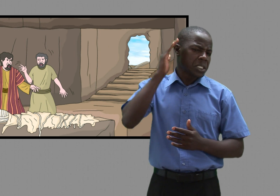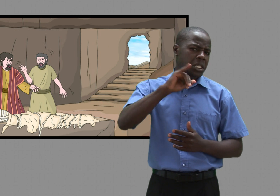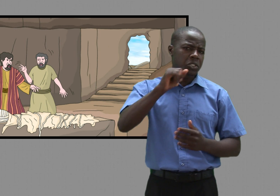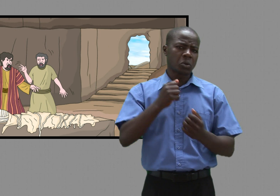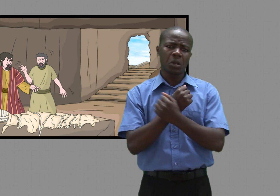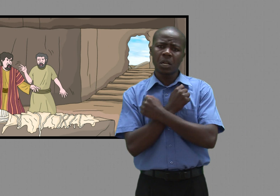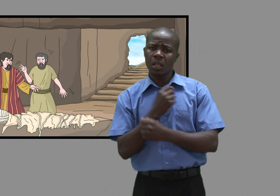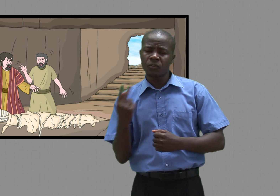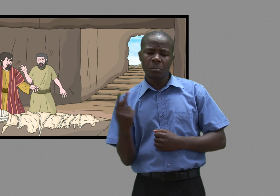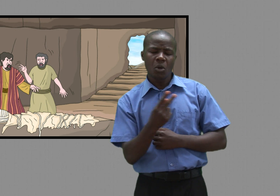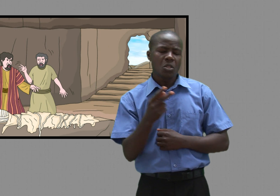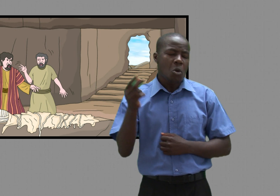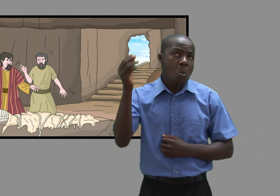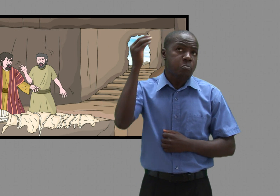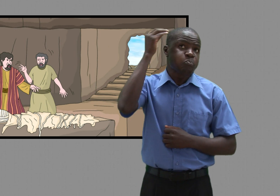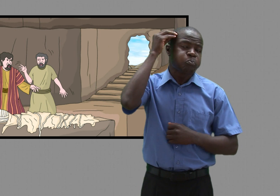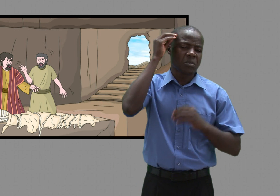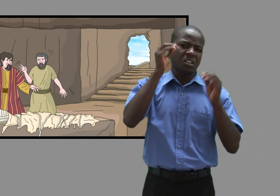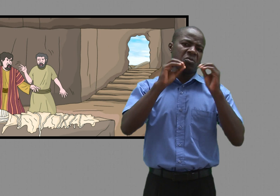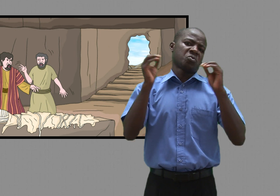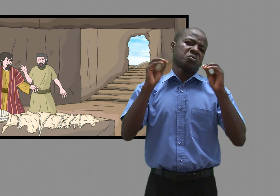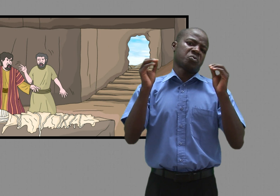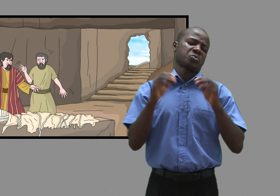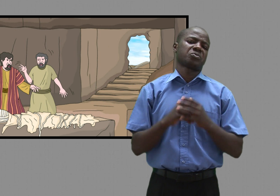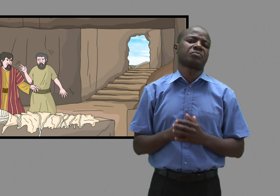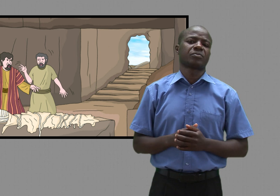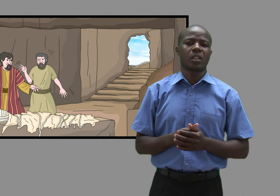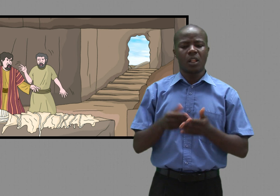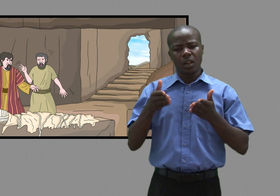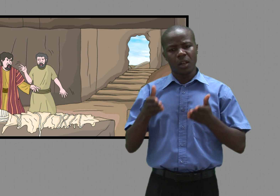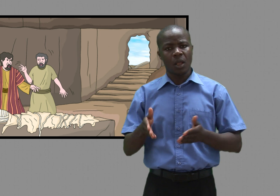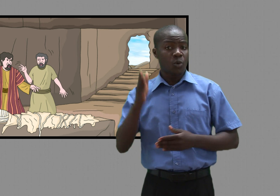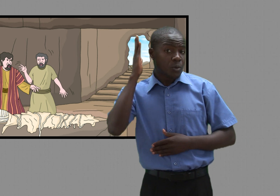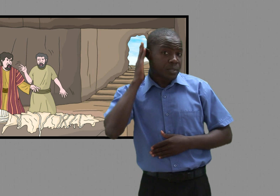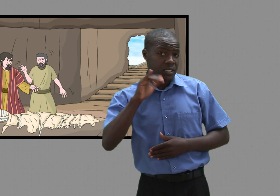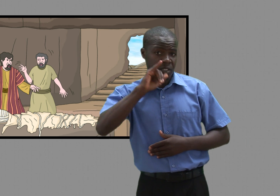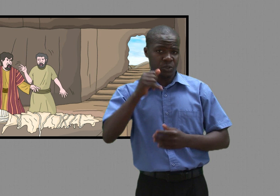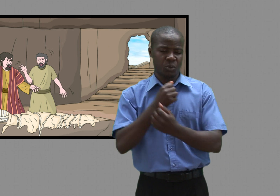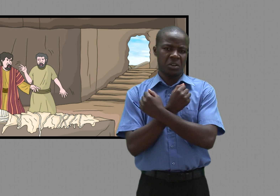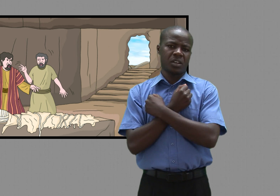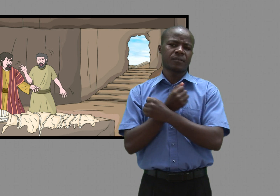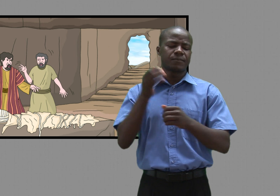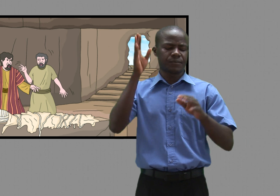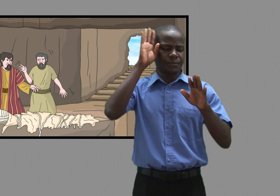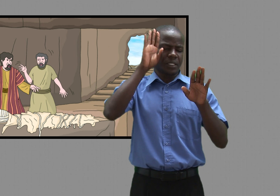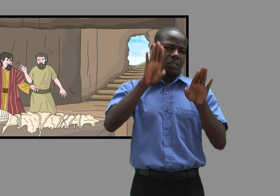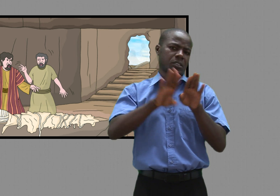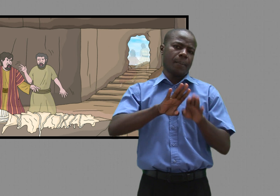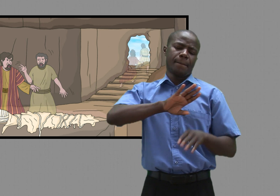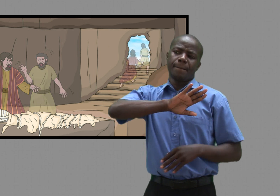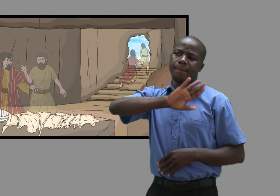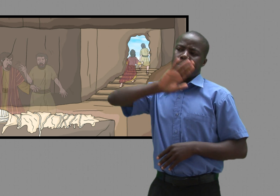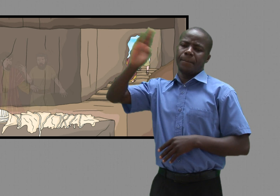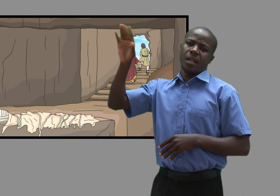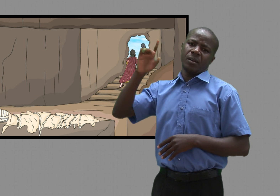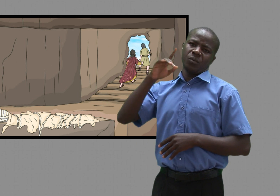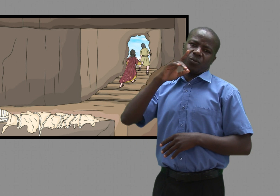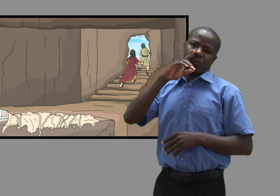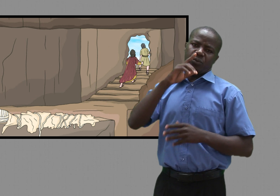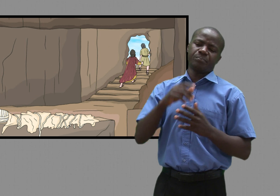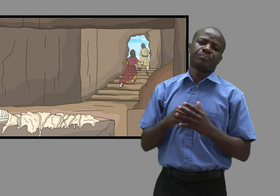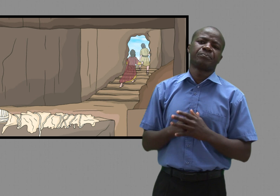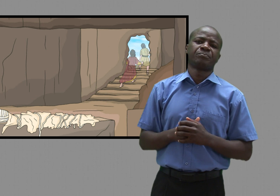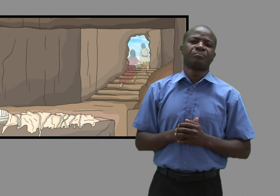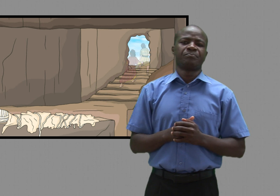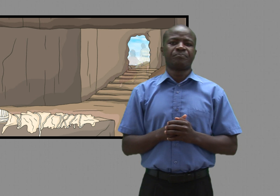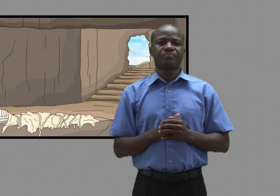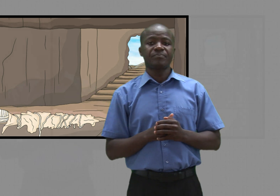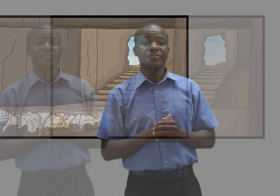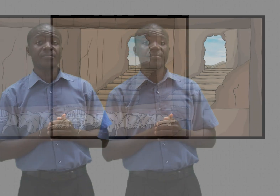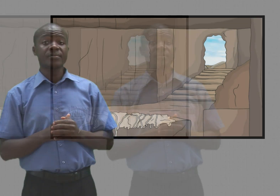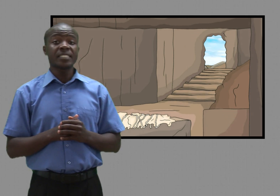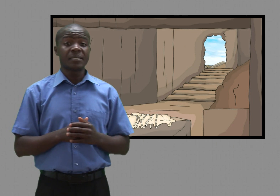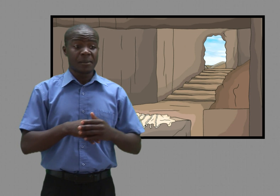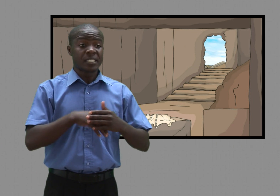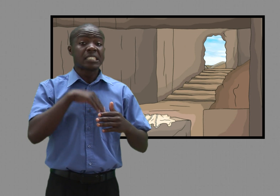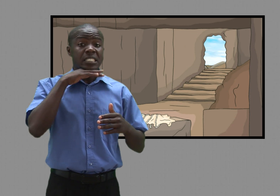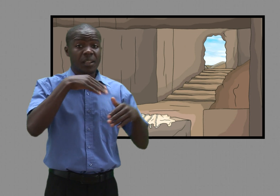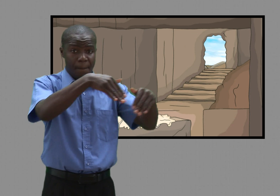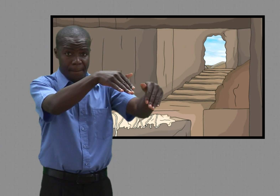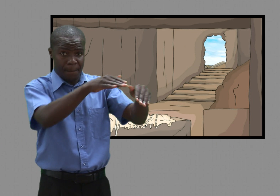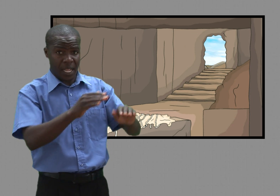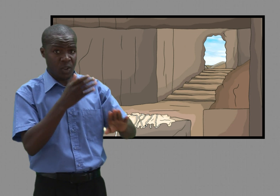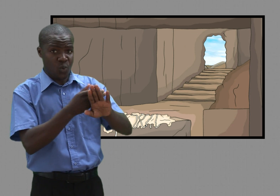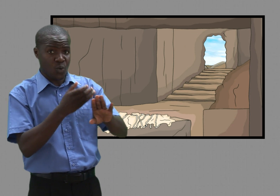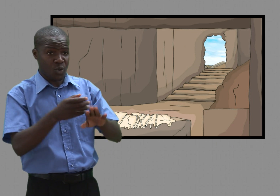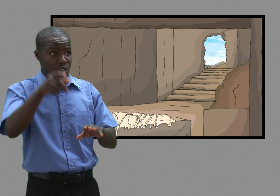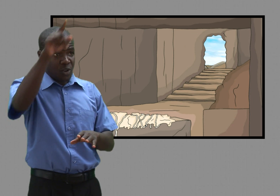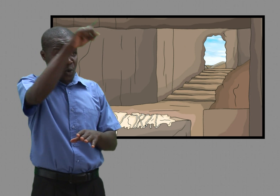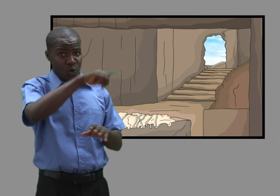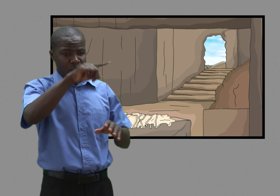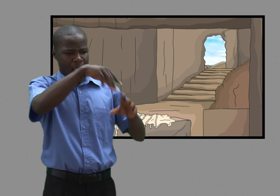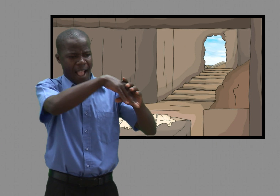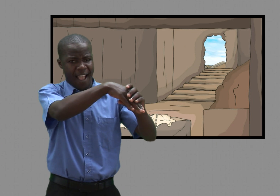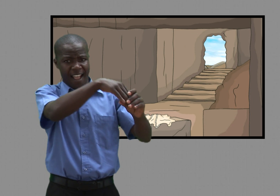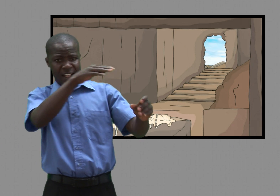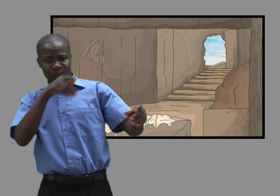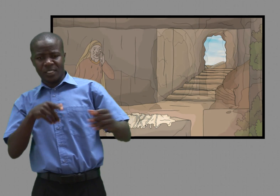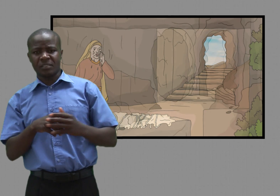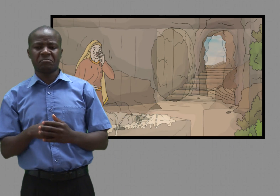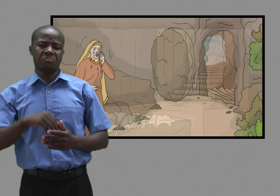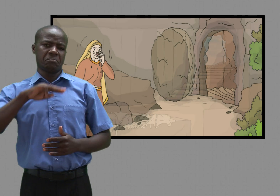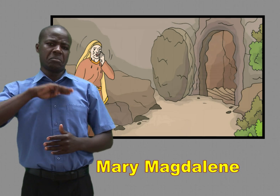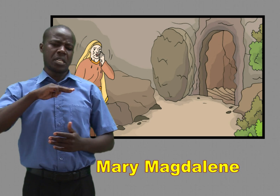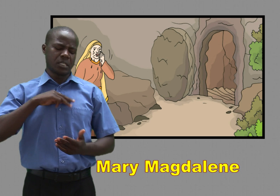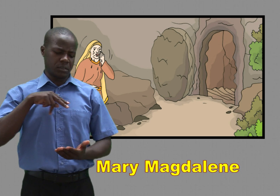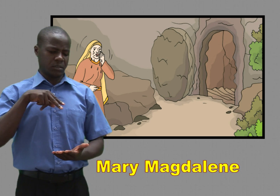Then the disciples returned to their homes.